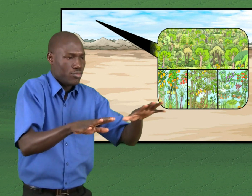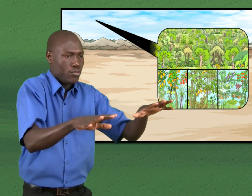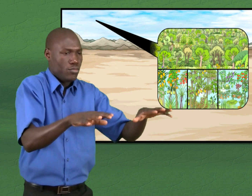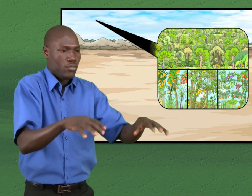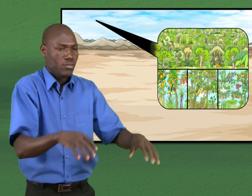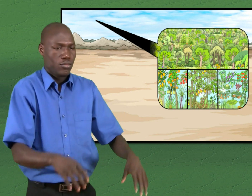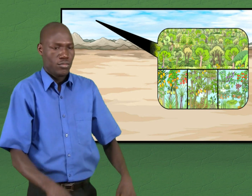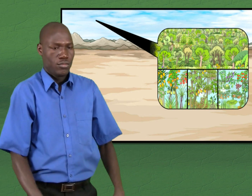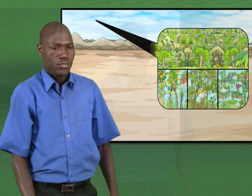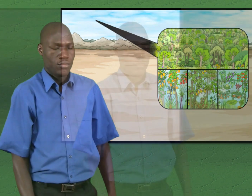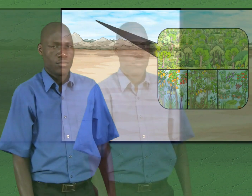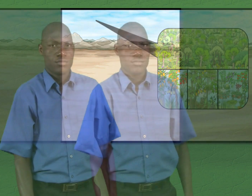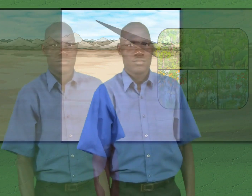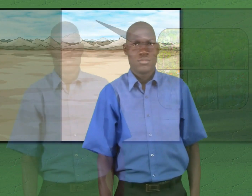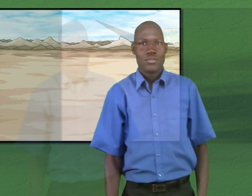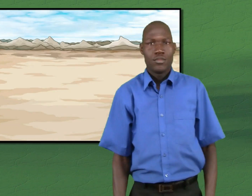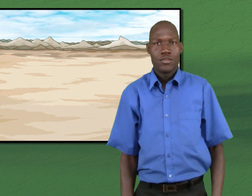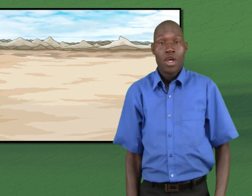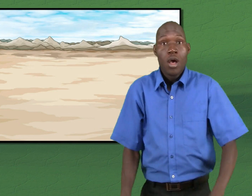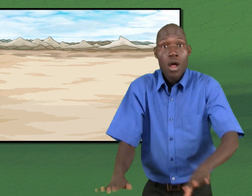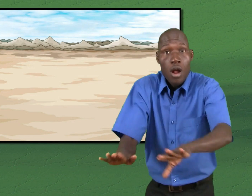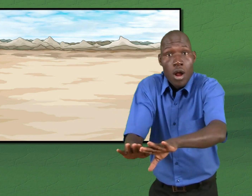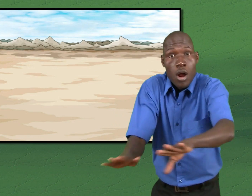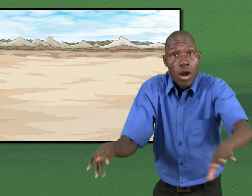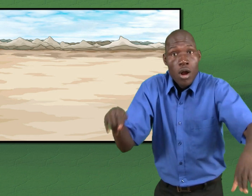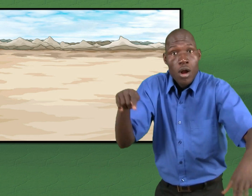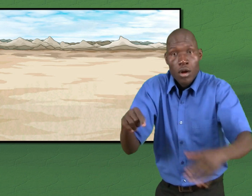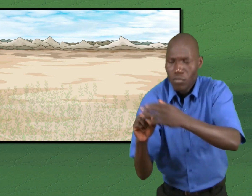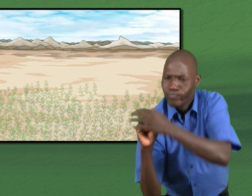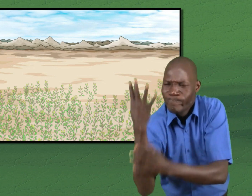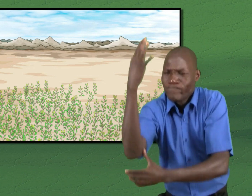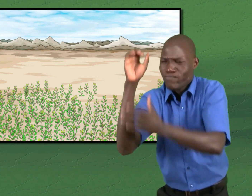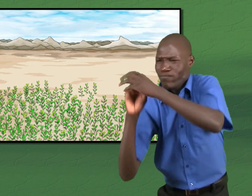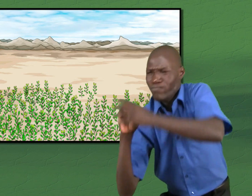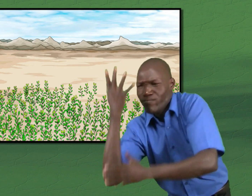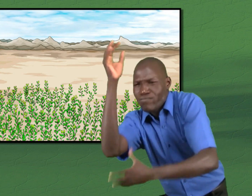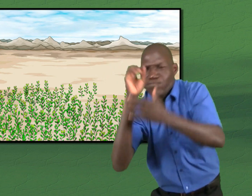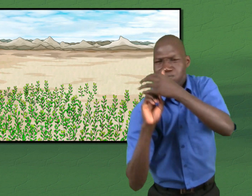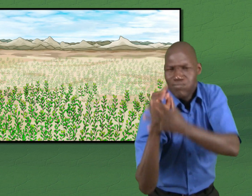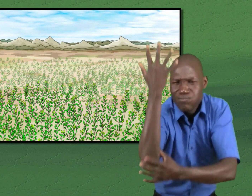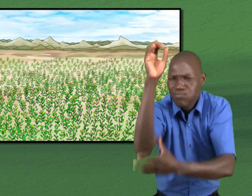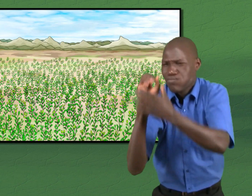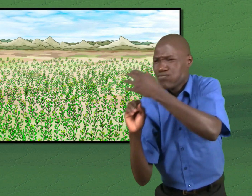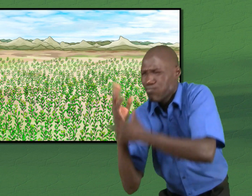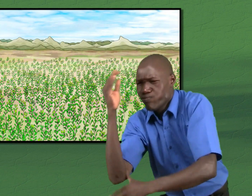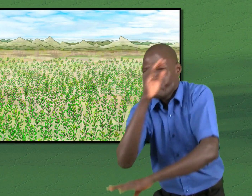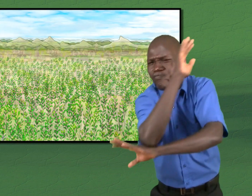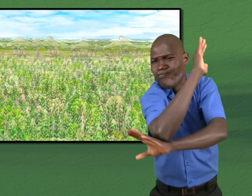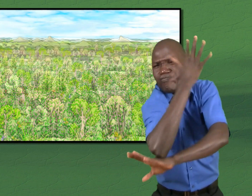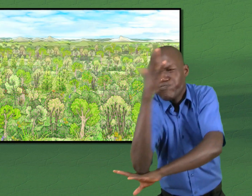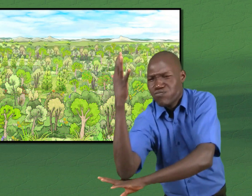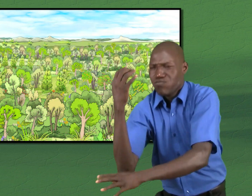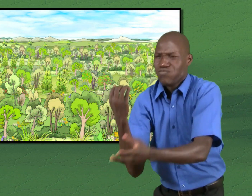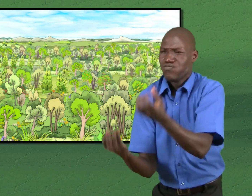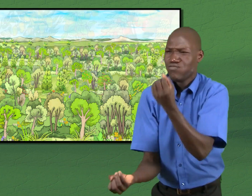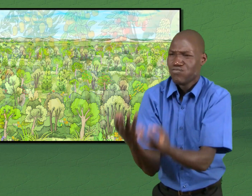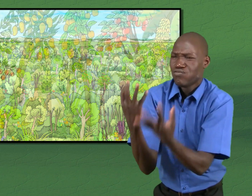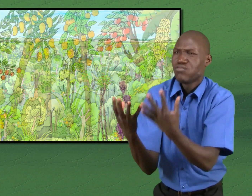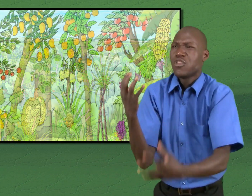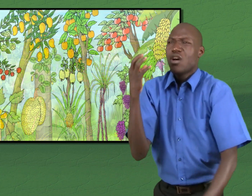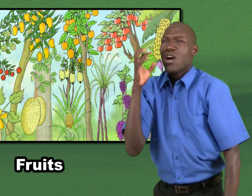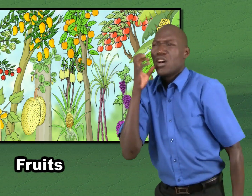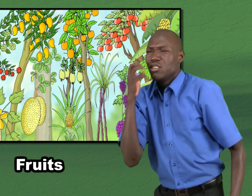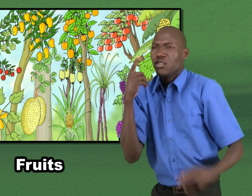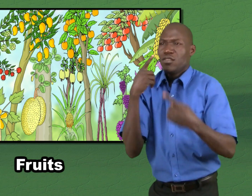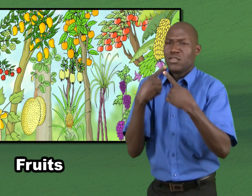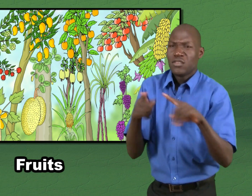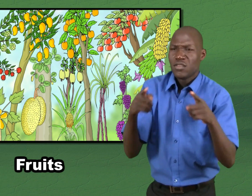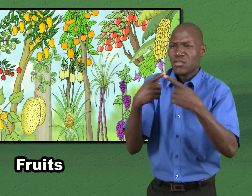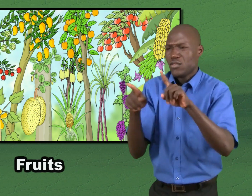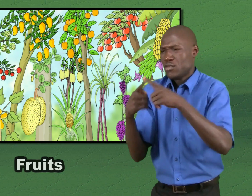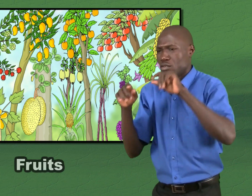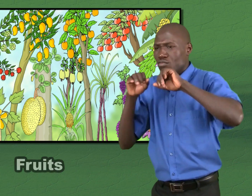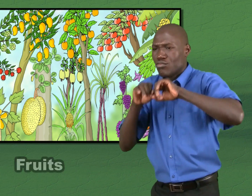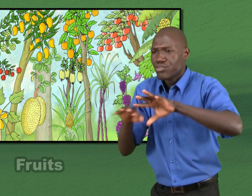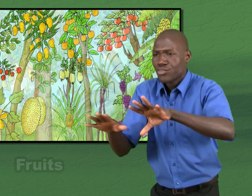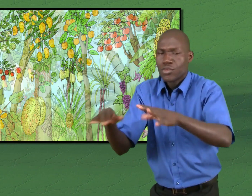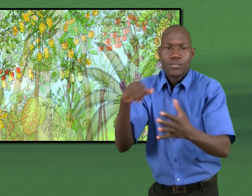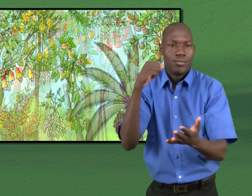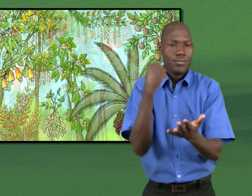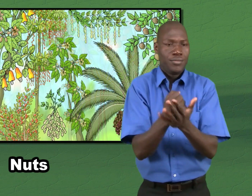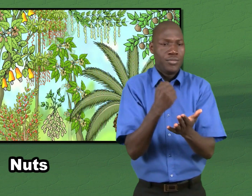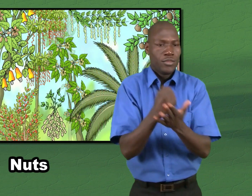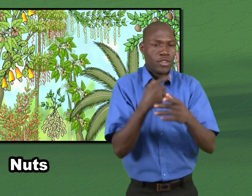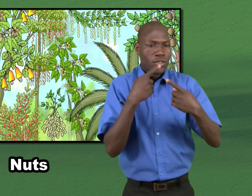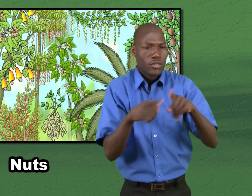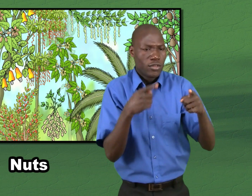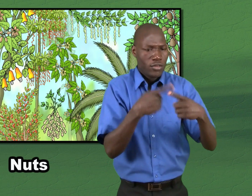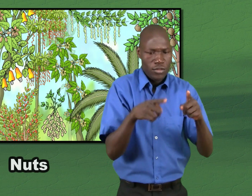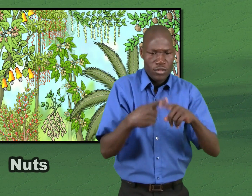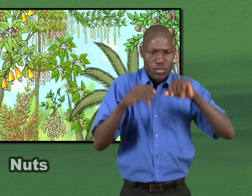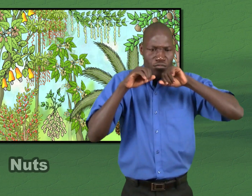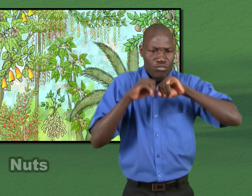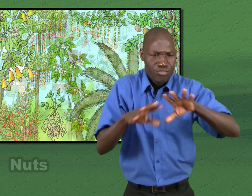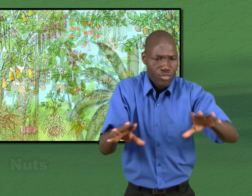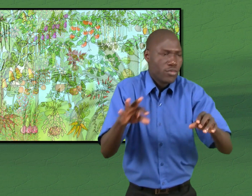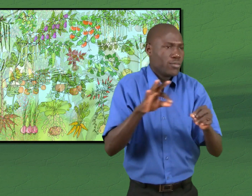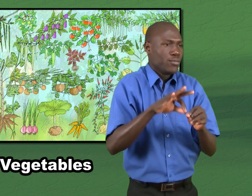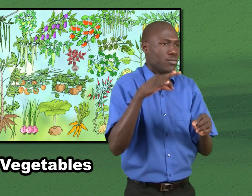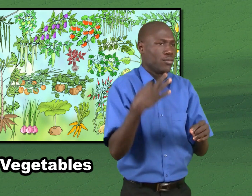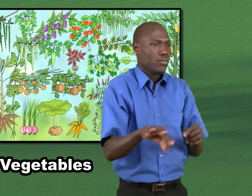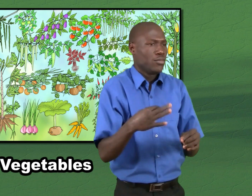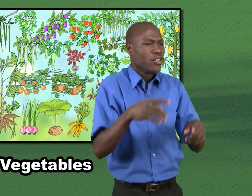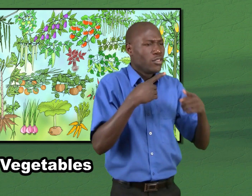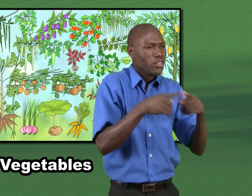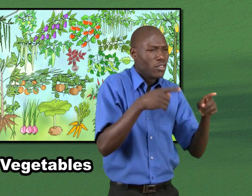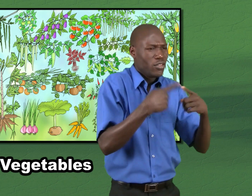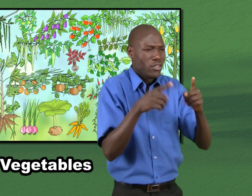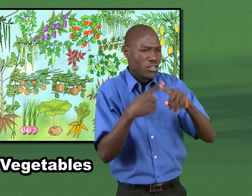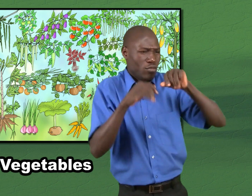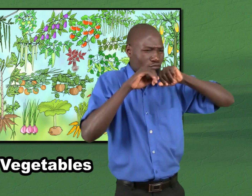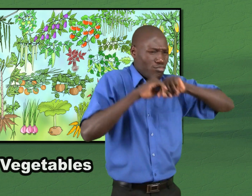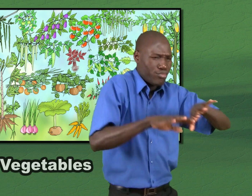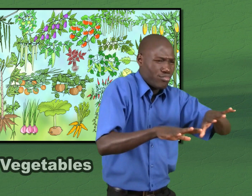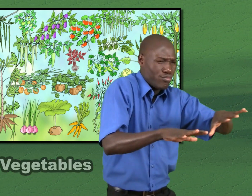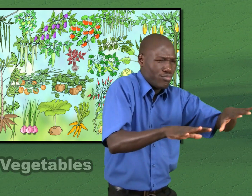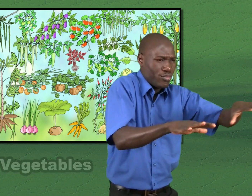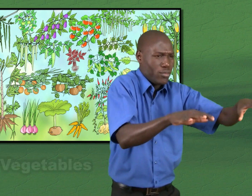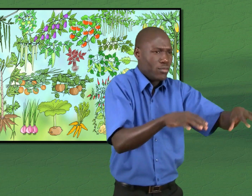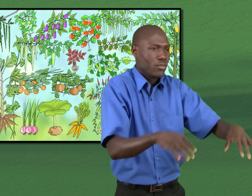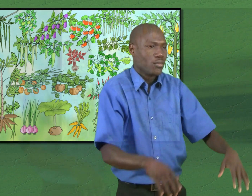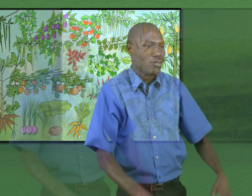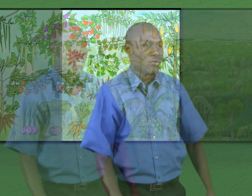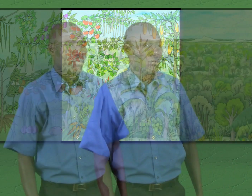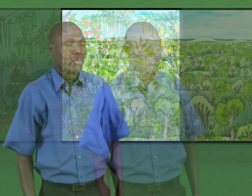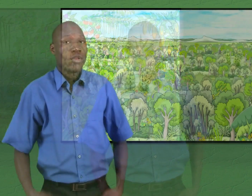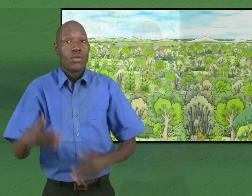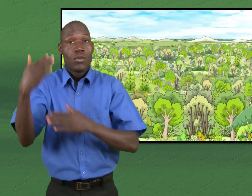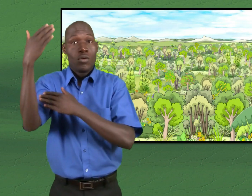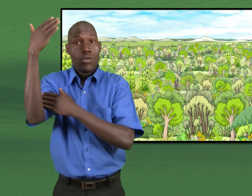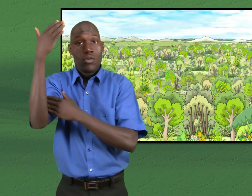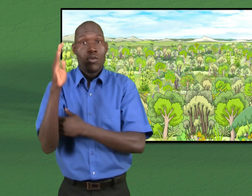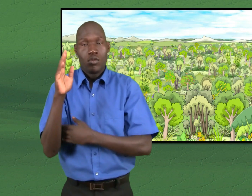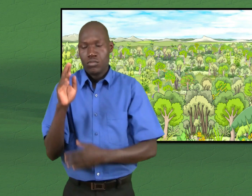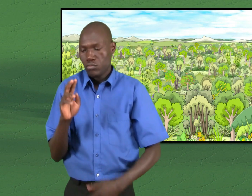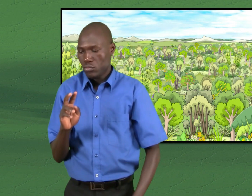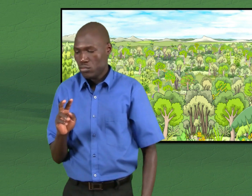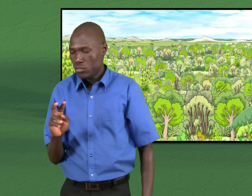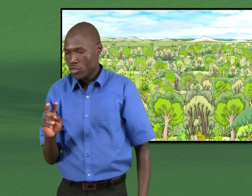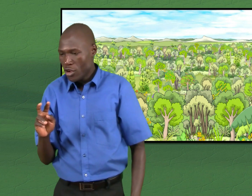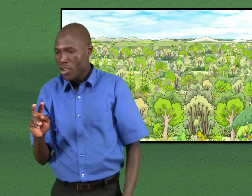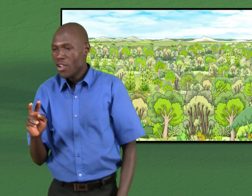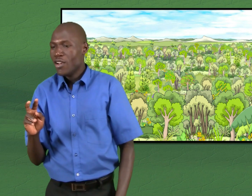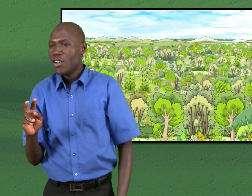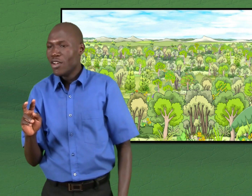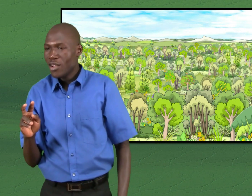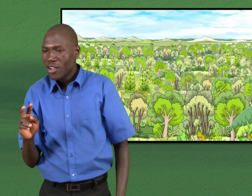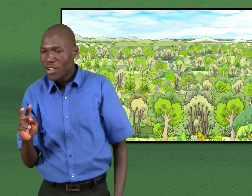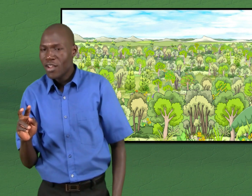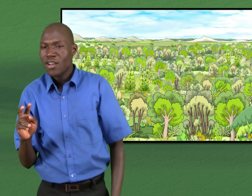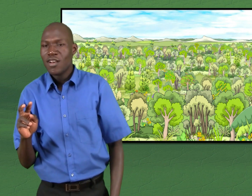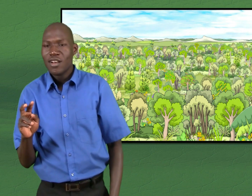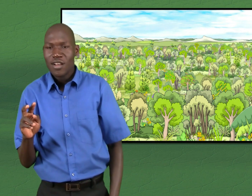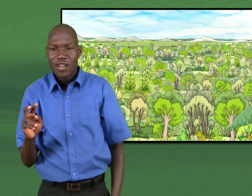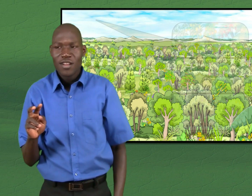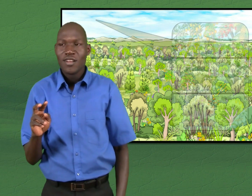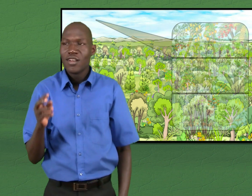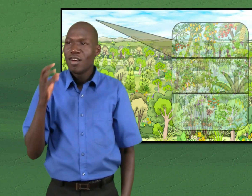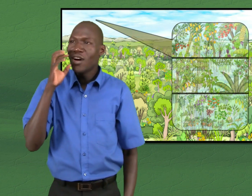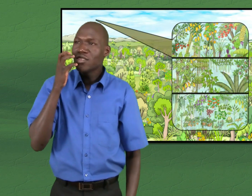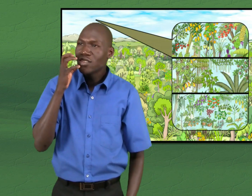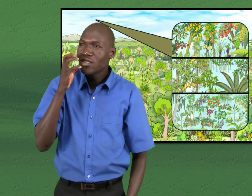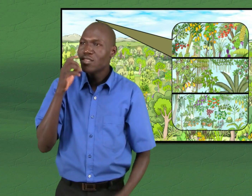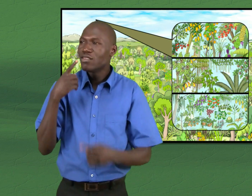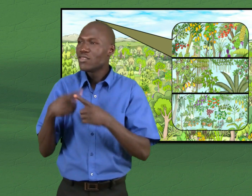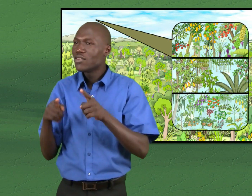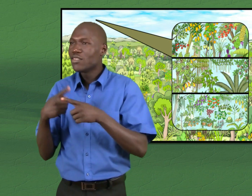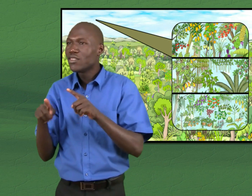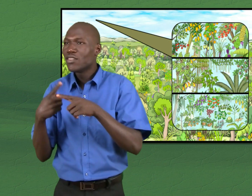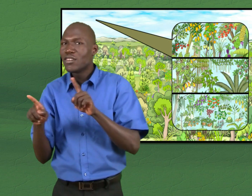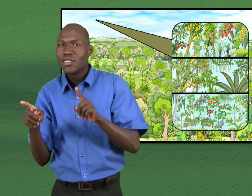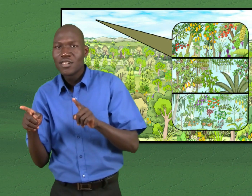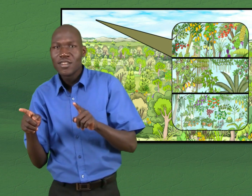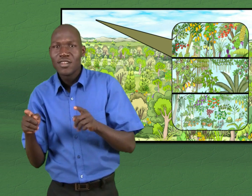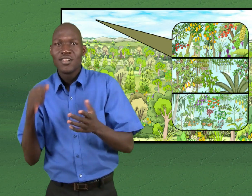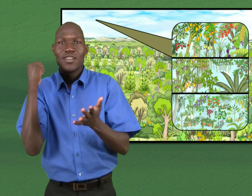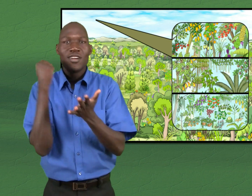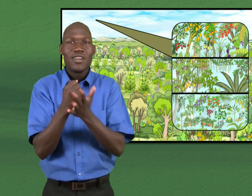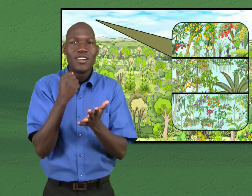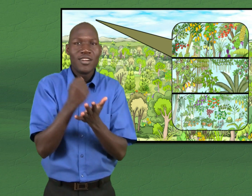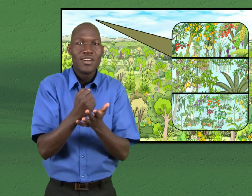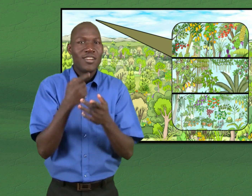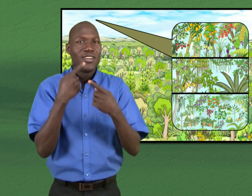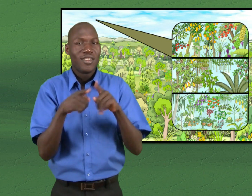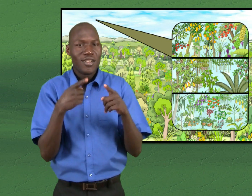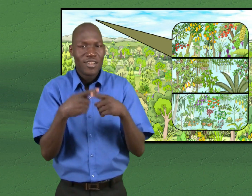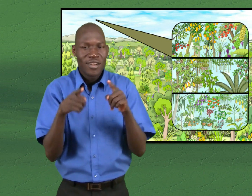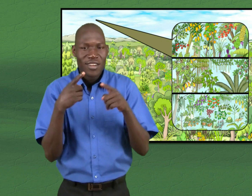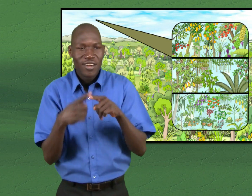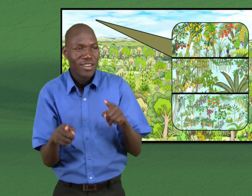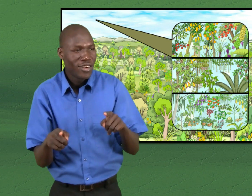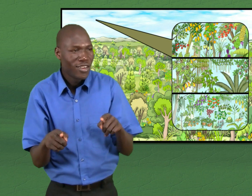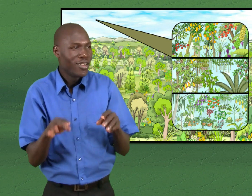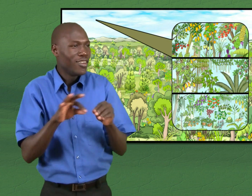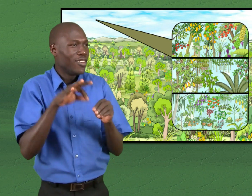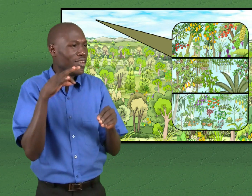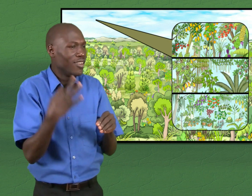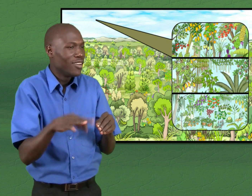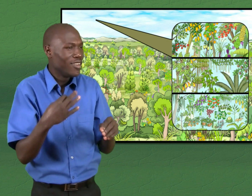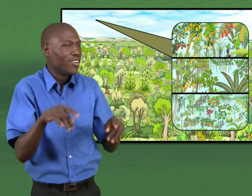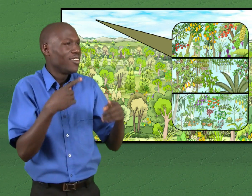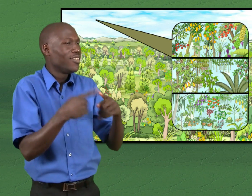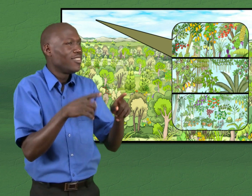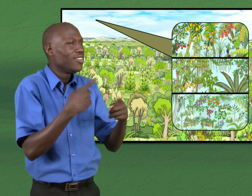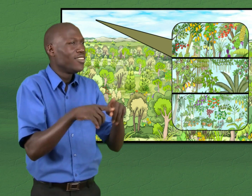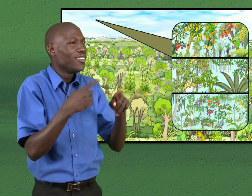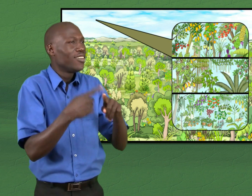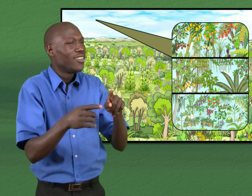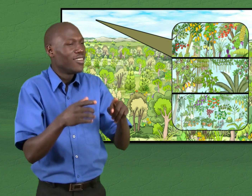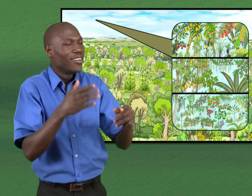The earth produced vegetation: seed-bearing plants according to their kinds and trees bearing fruit with seed according to their kinds.